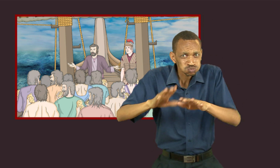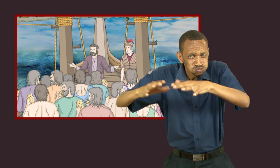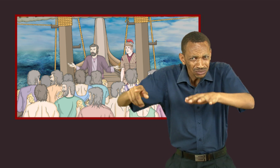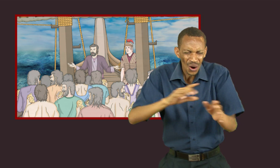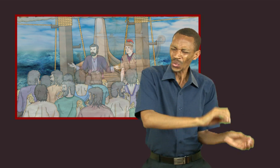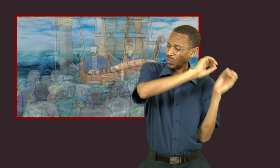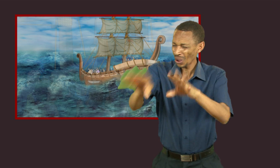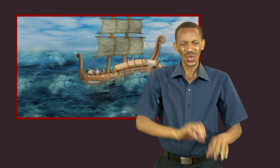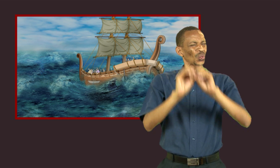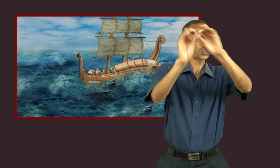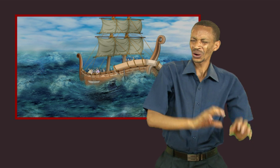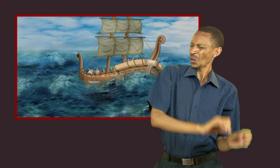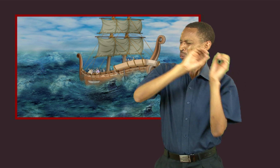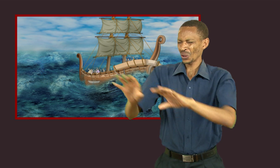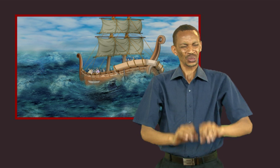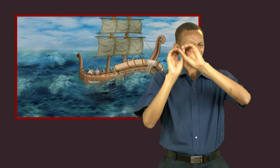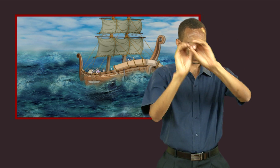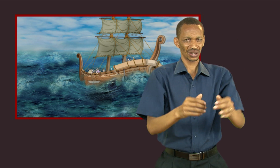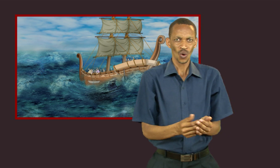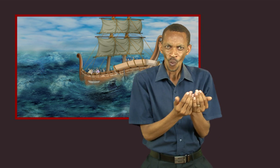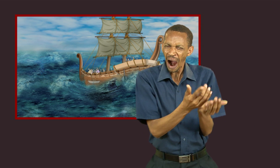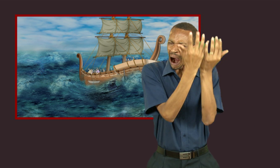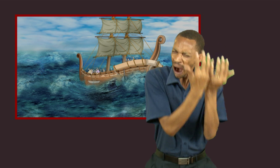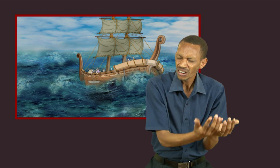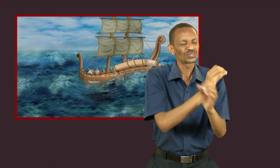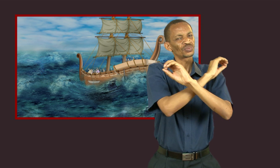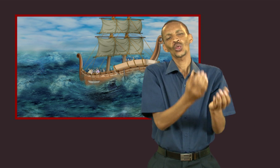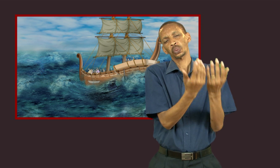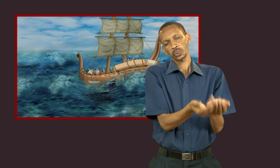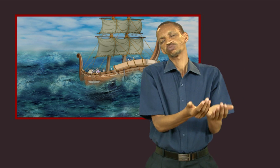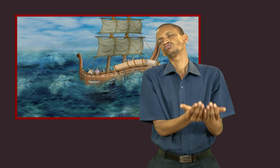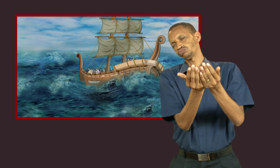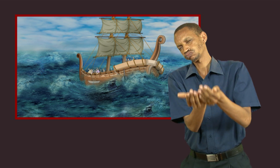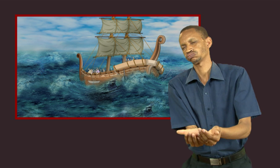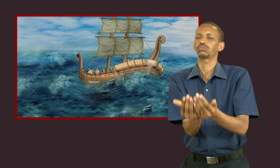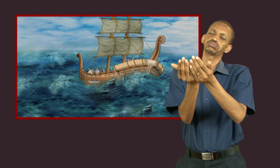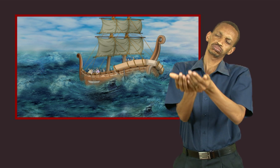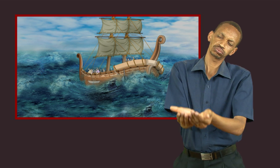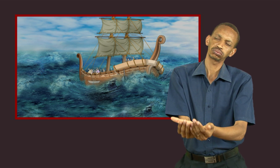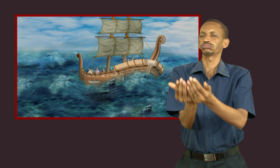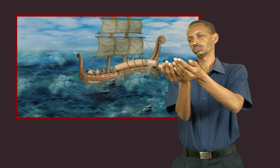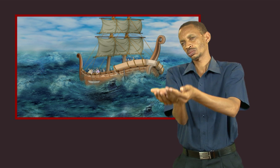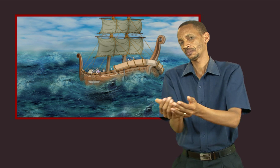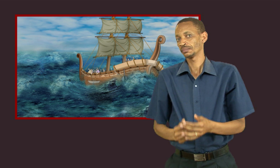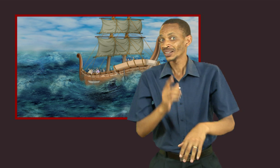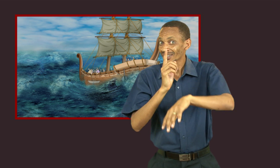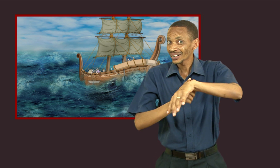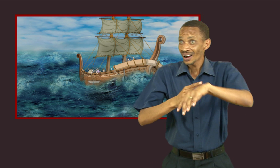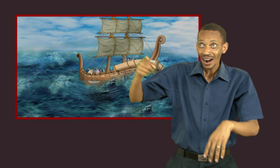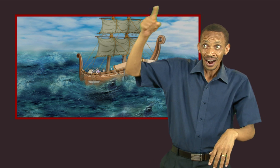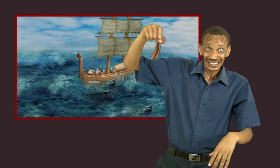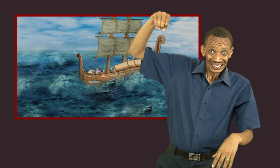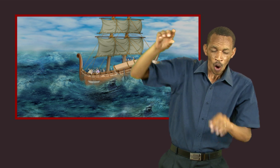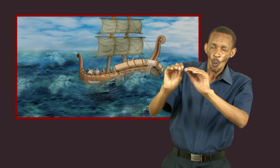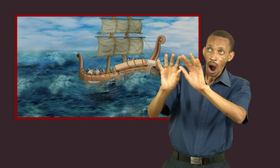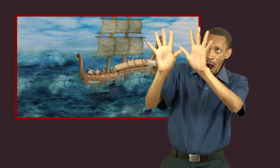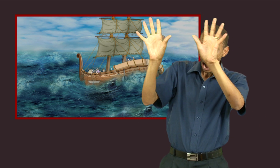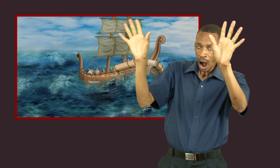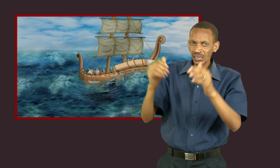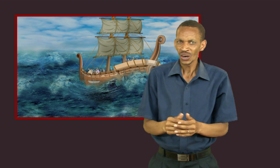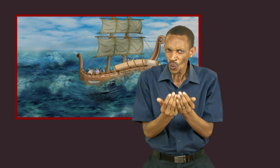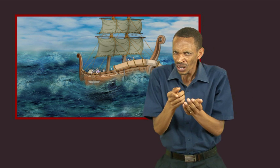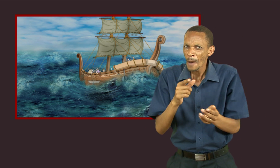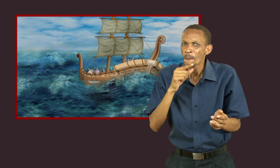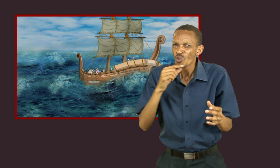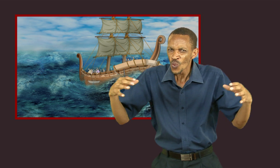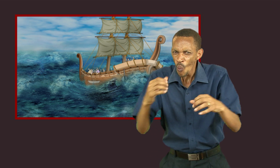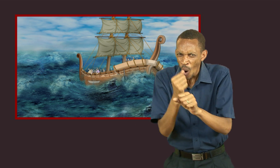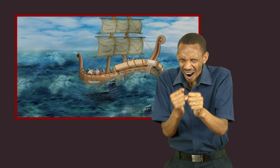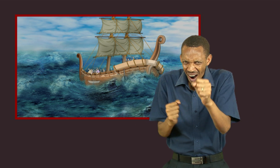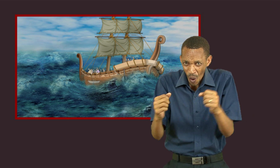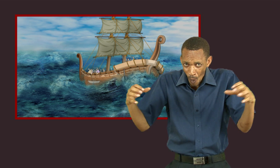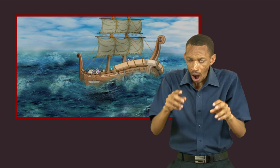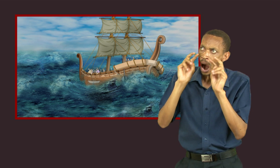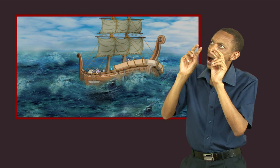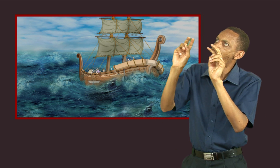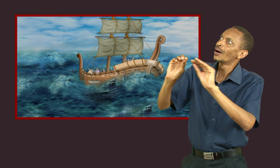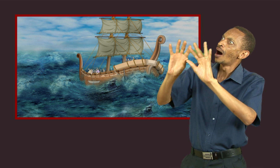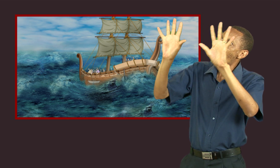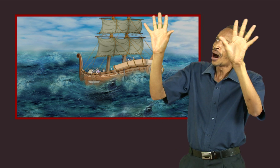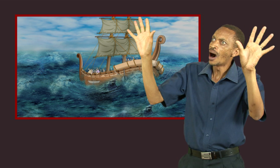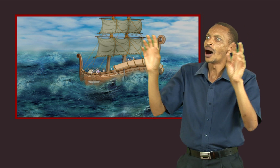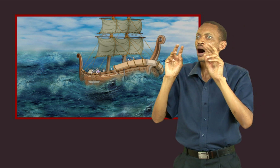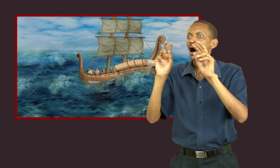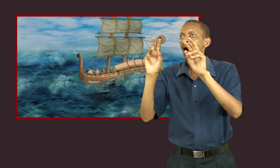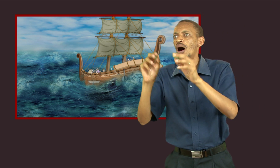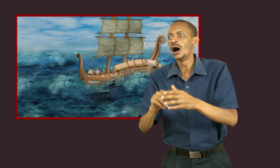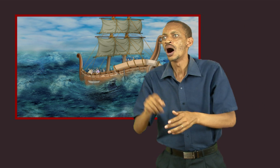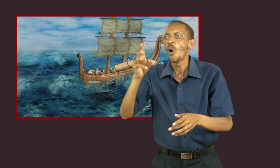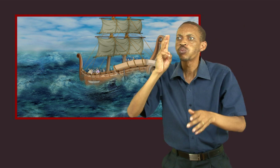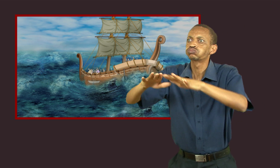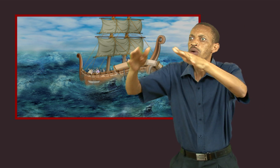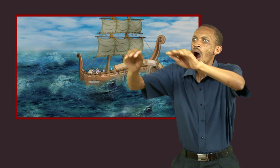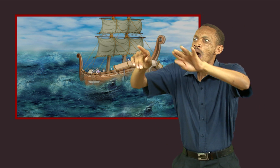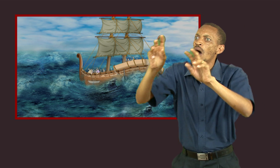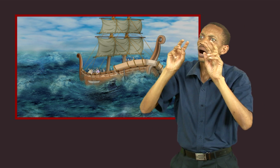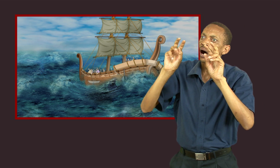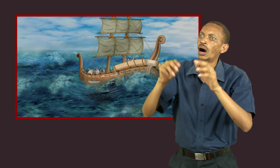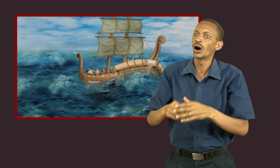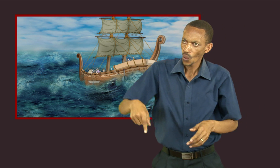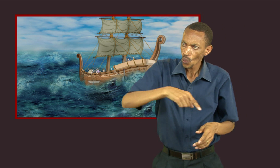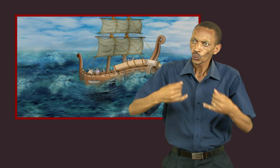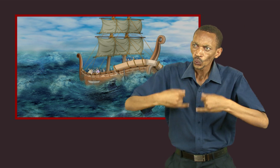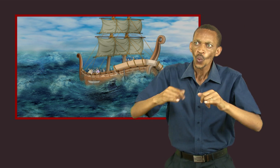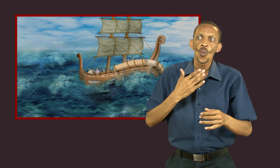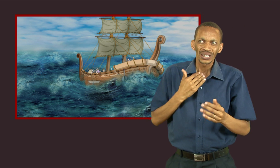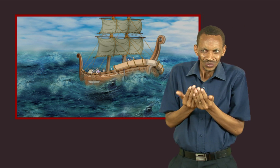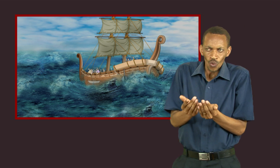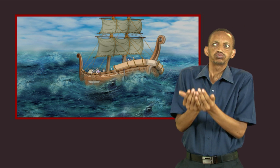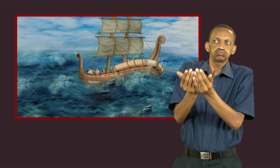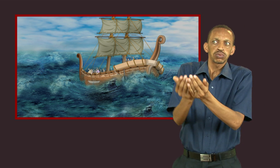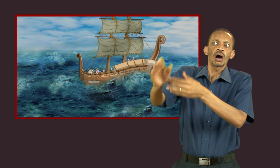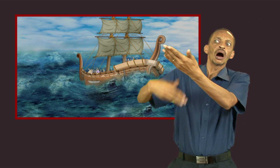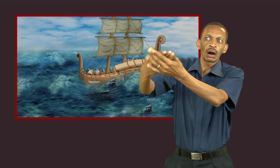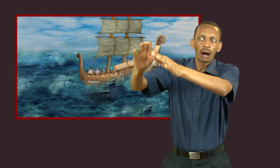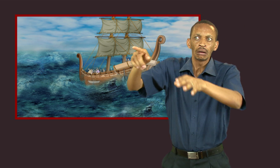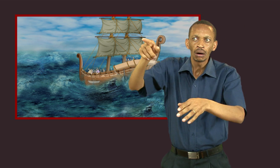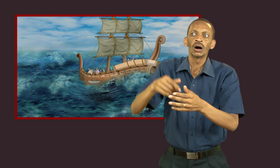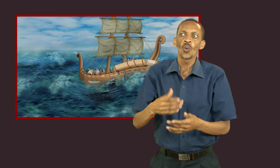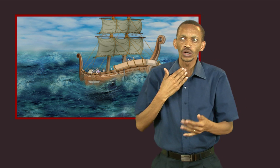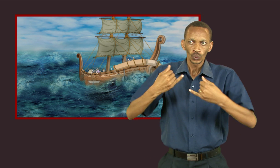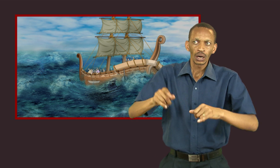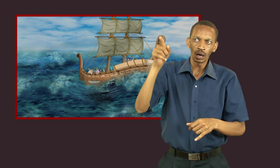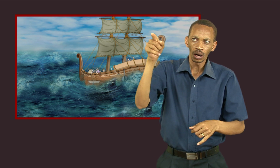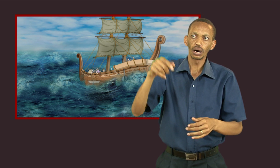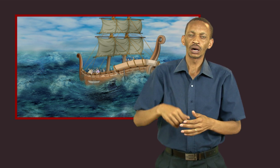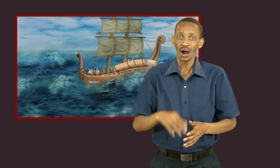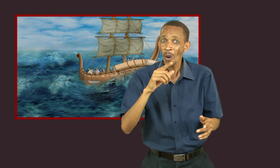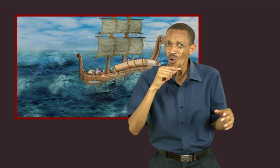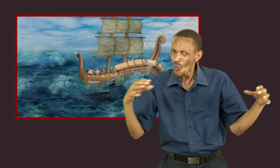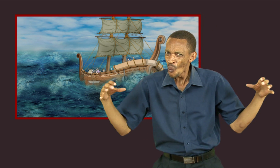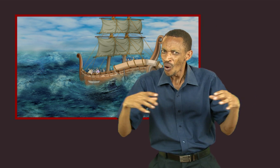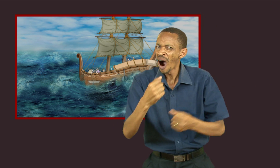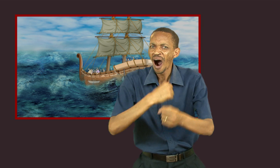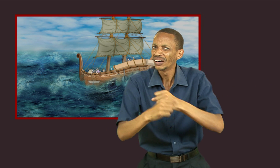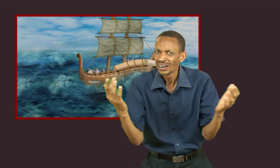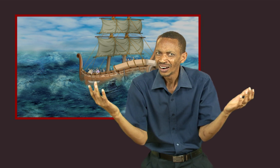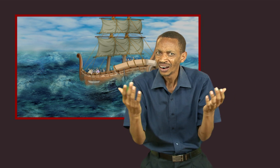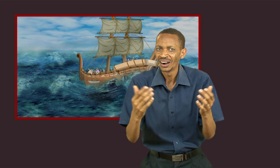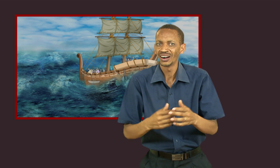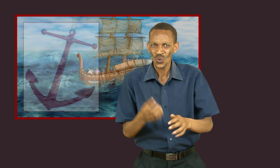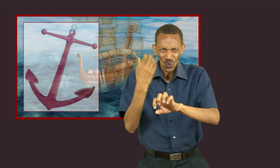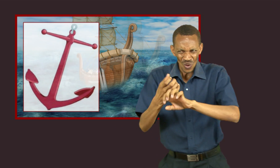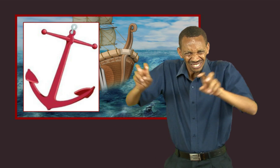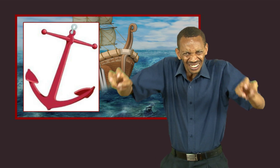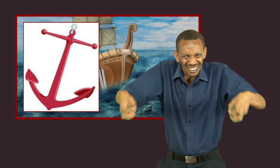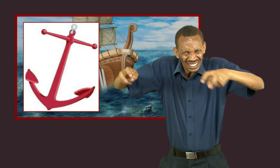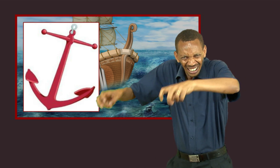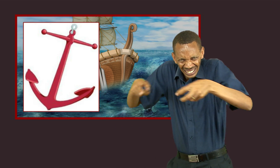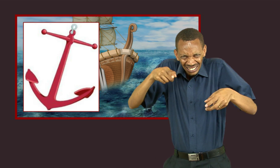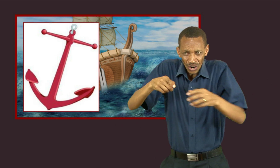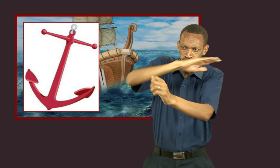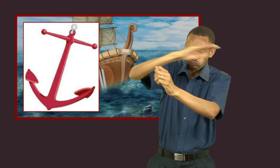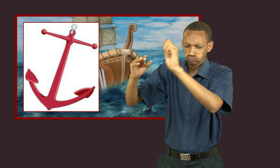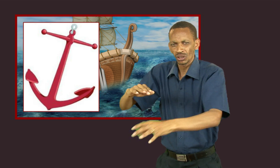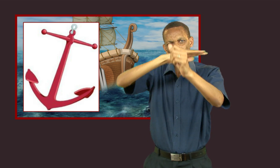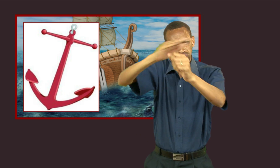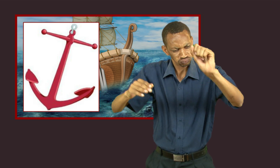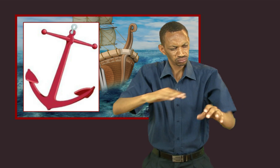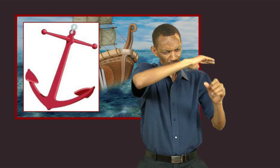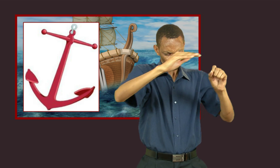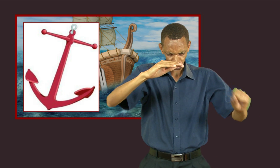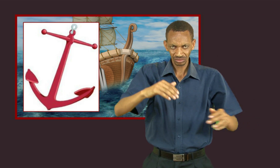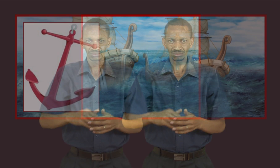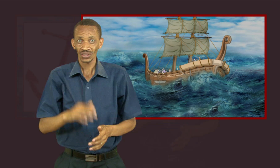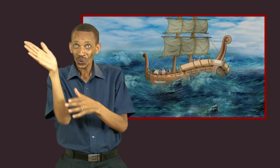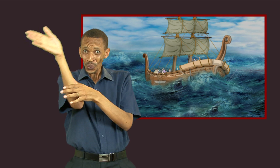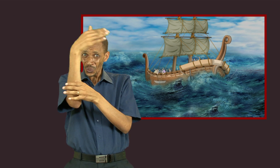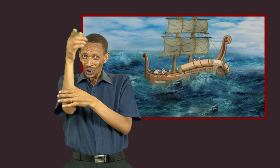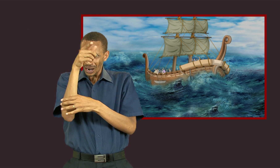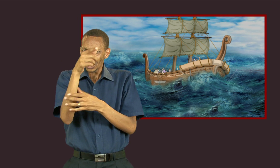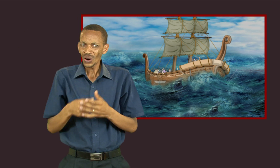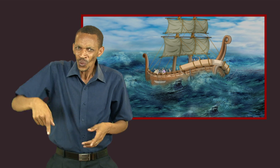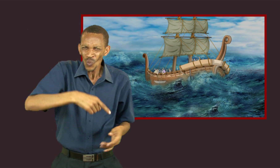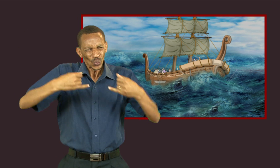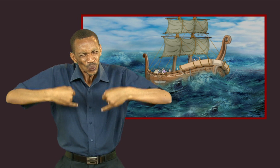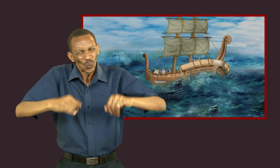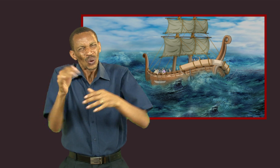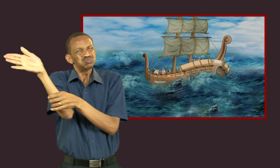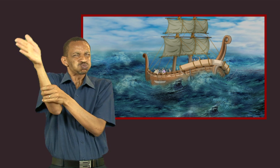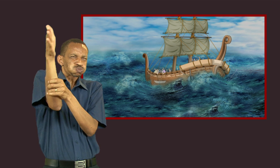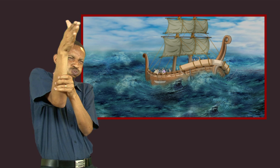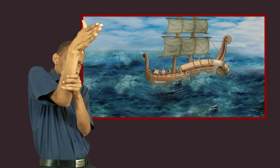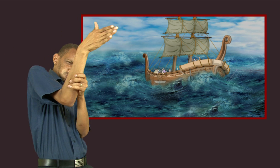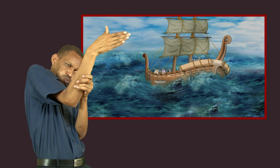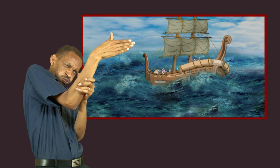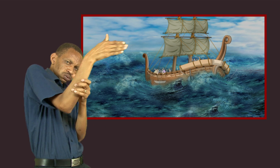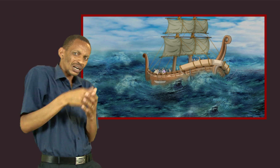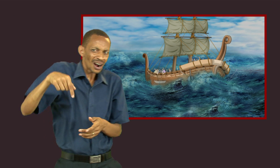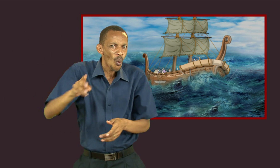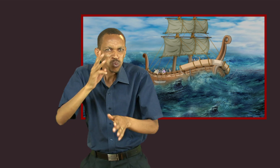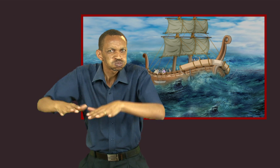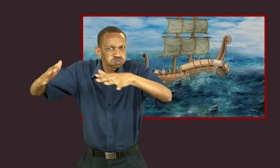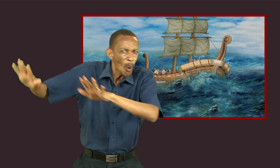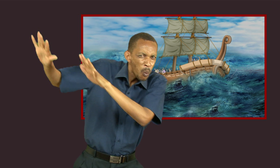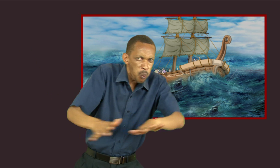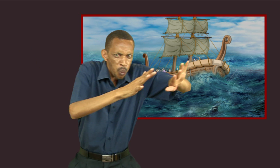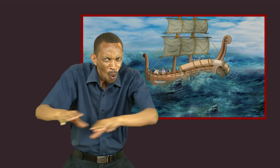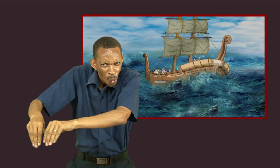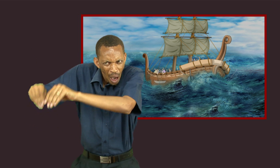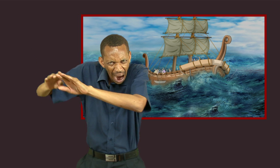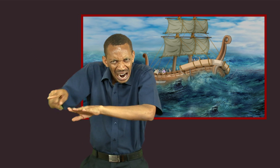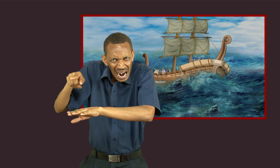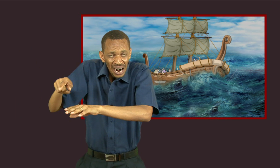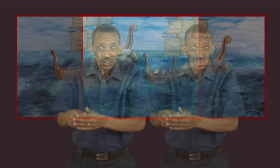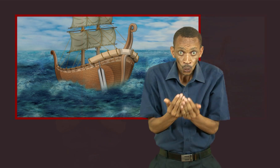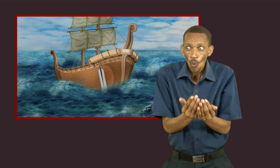When daylight came, they did not recognize the land, but they sighted a bay with a sandy beach, where they decided to run the ship aground if they could. Cutting away the anchors, they left them in the sea as they loosened the ropes that held the rudders.